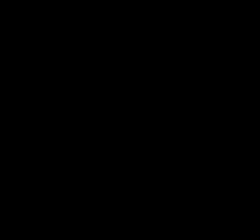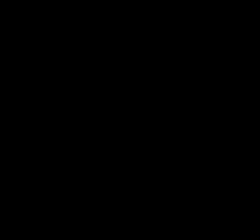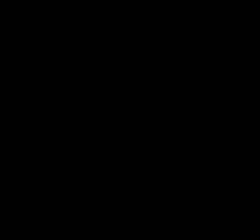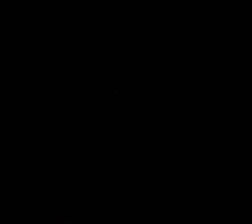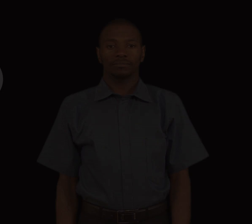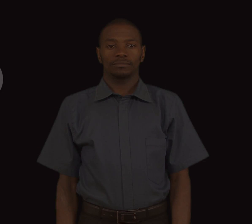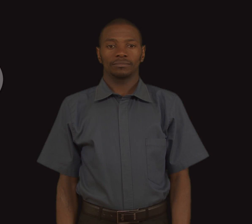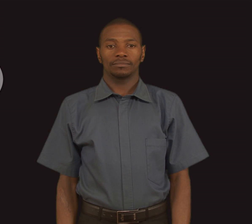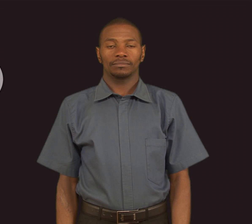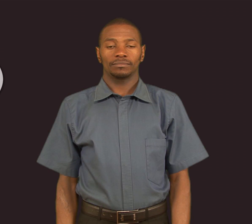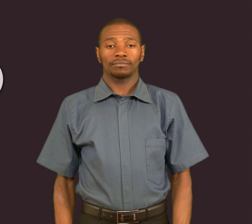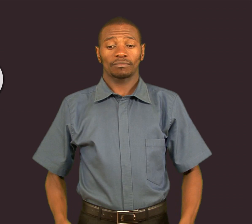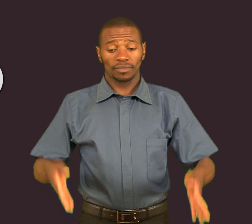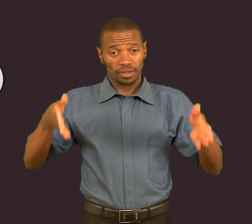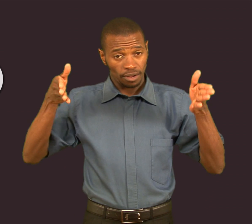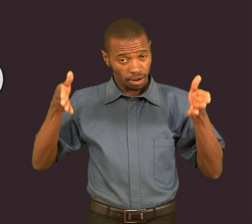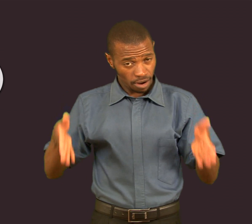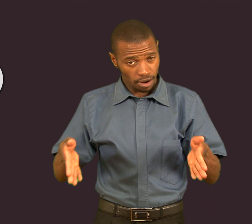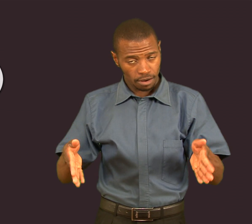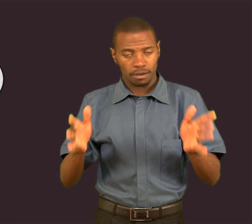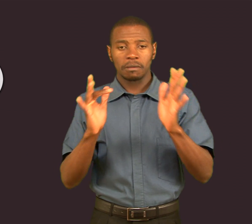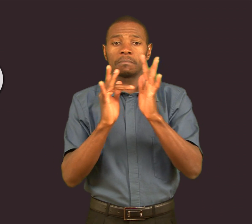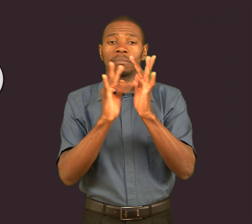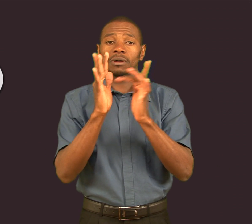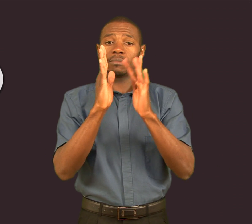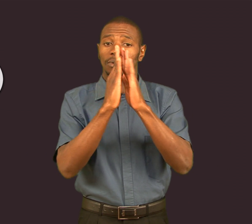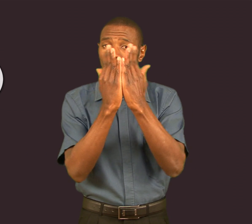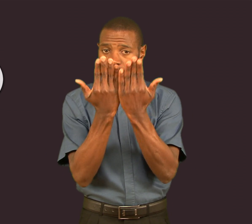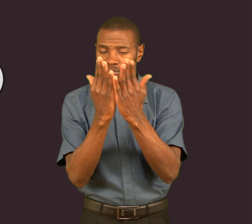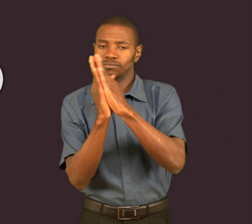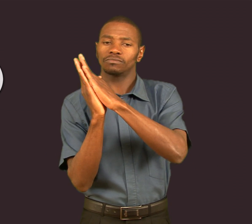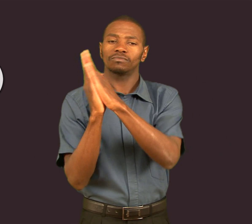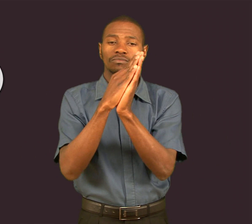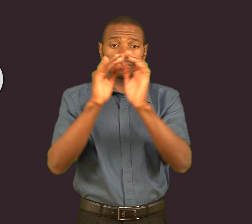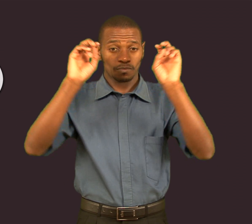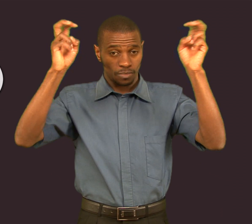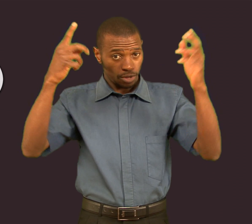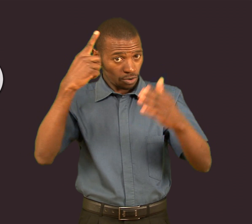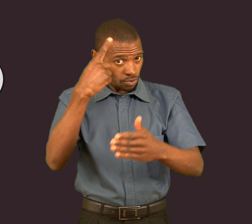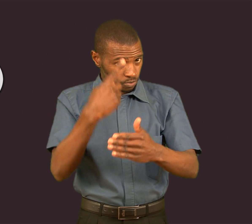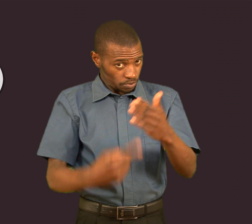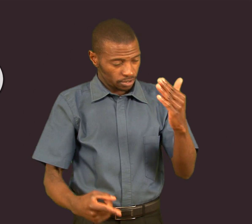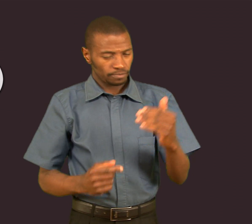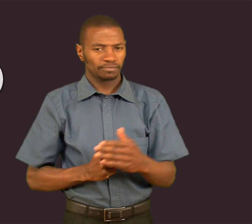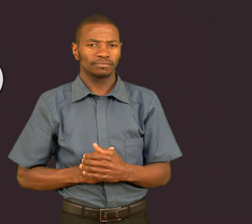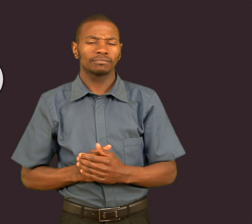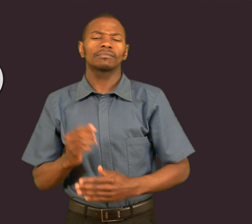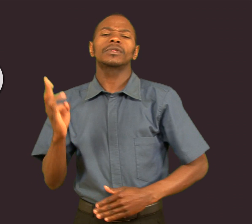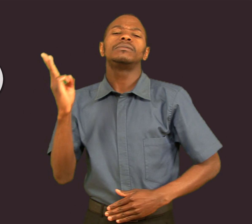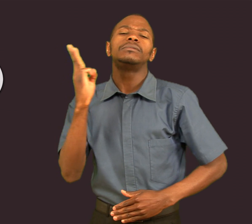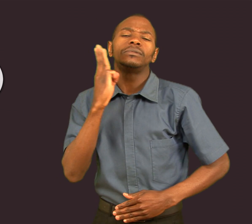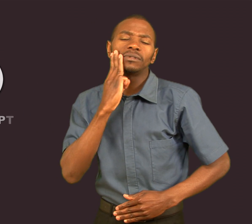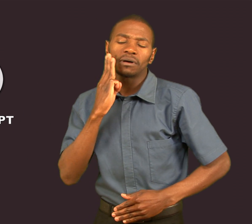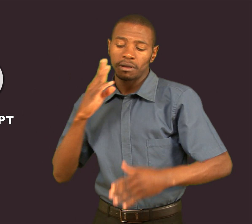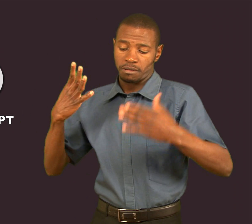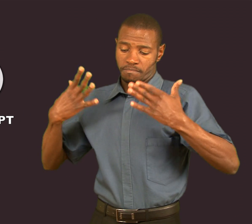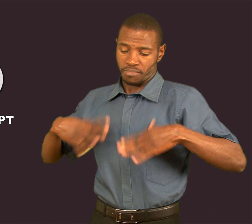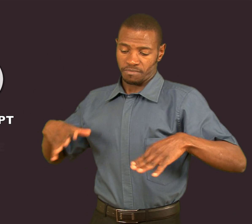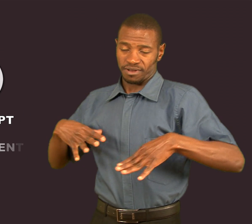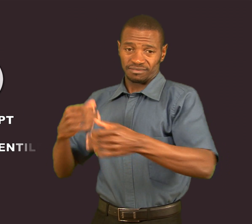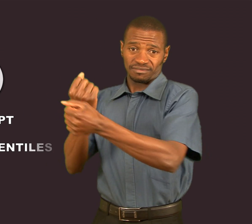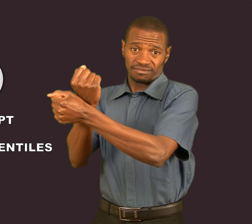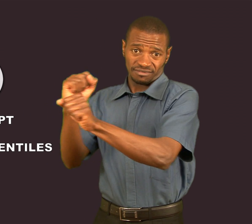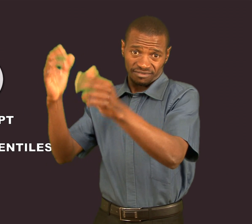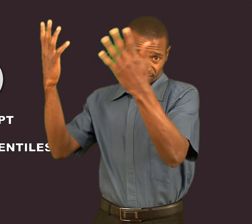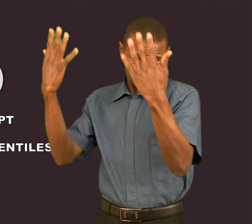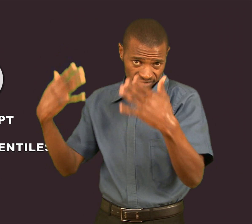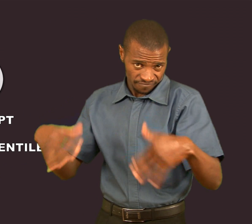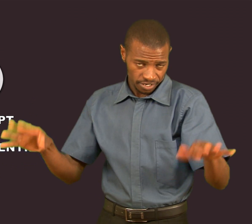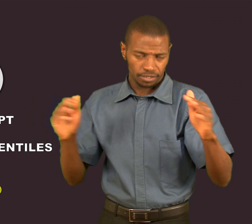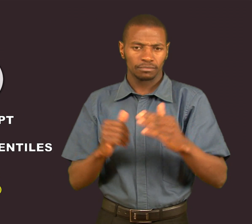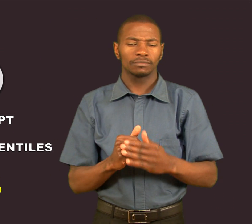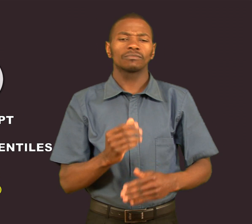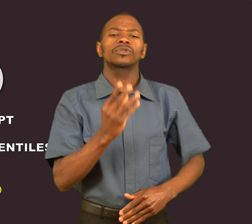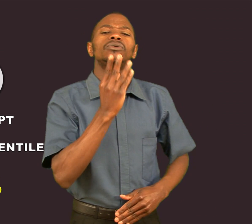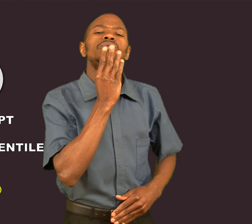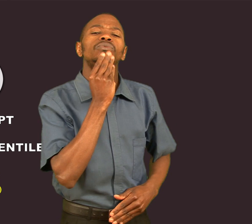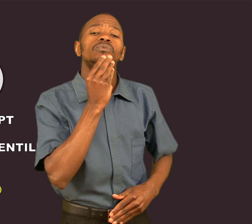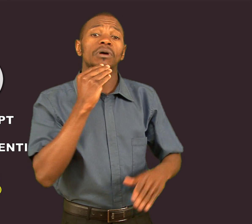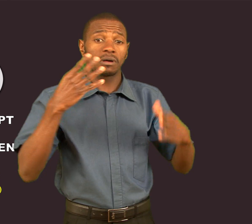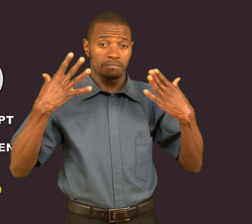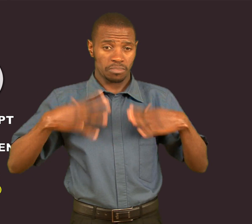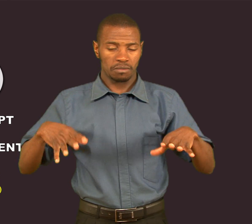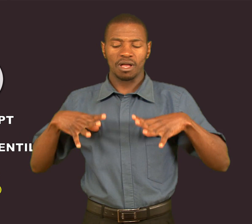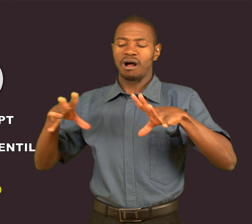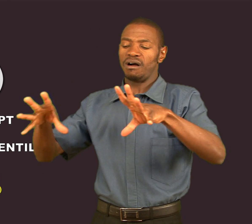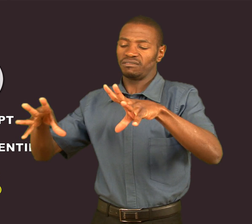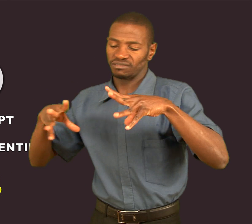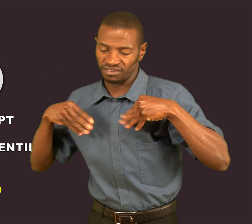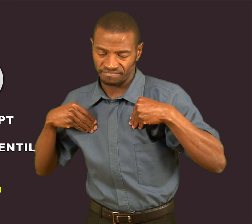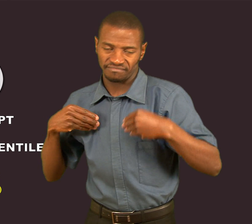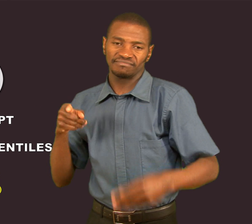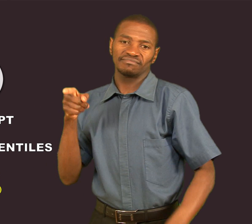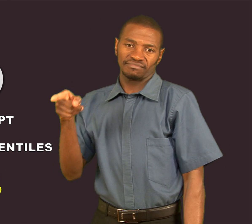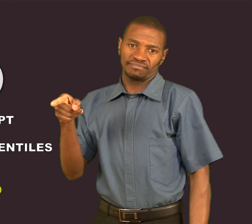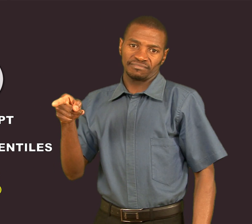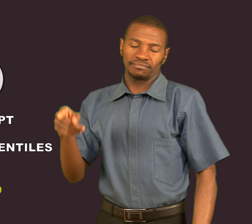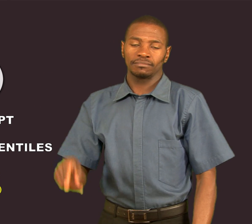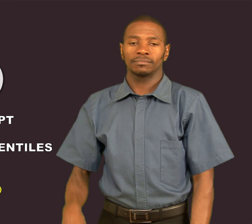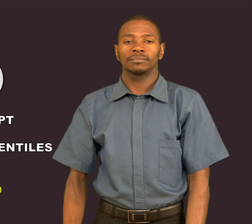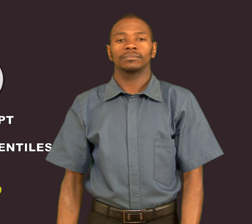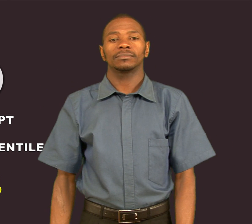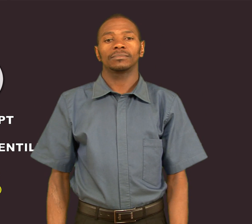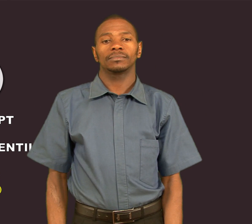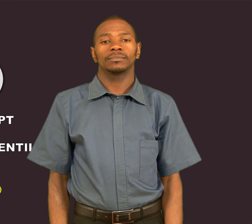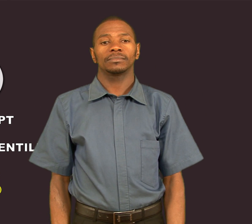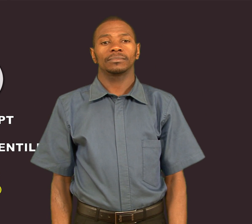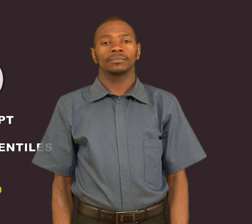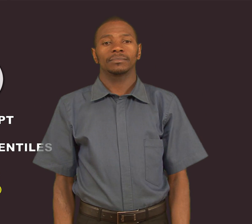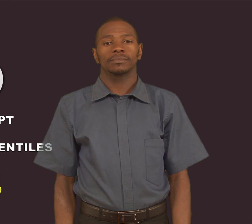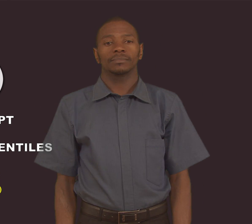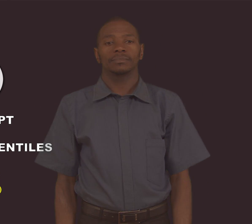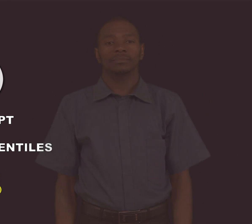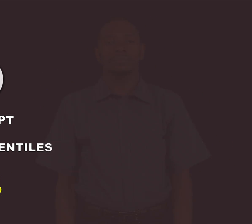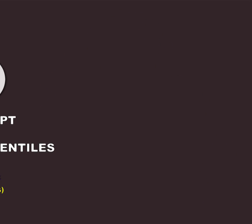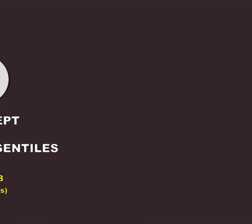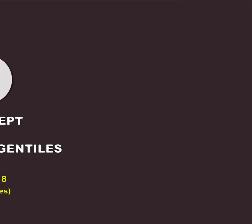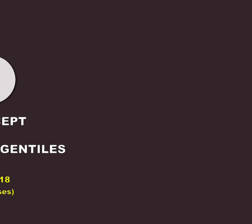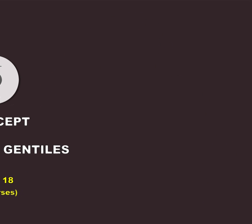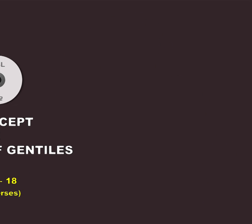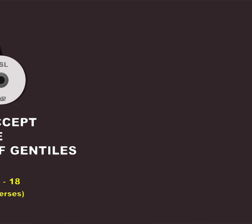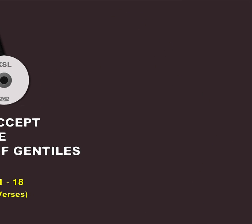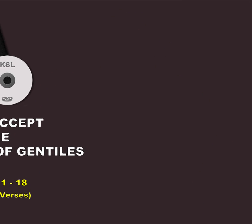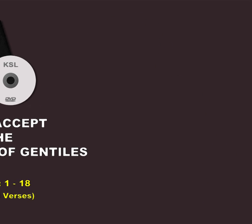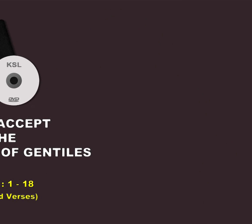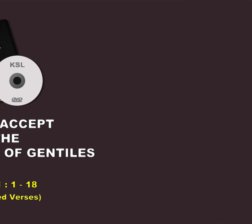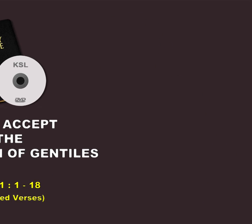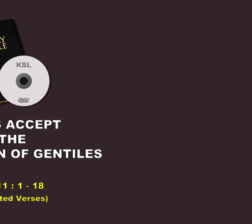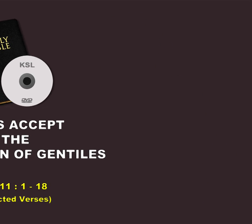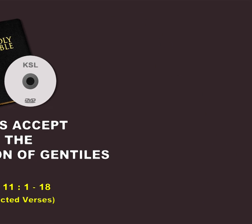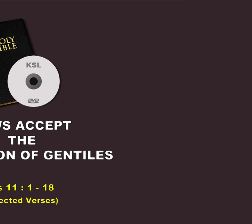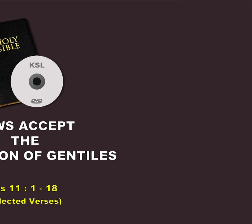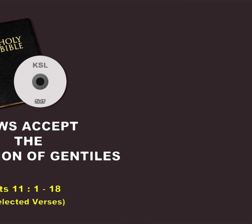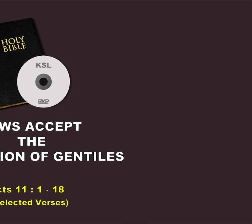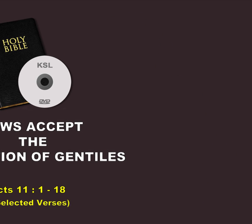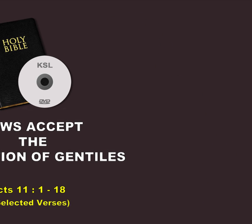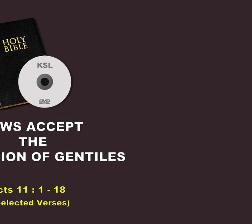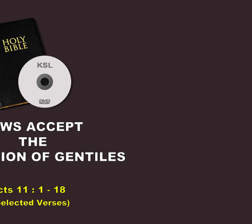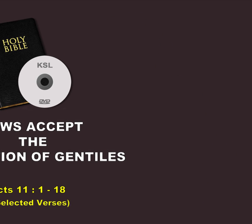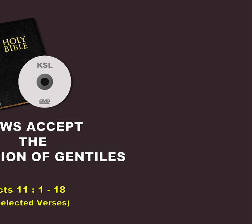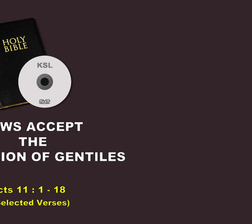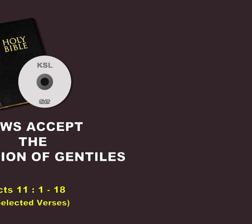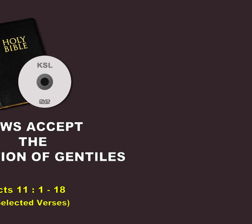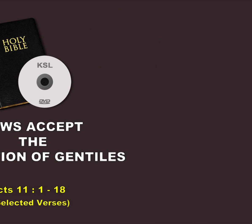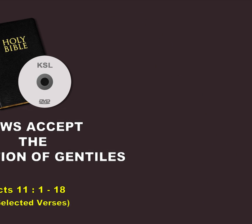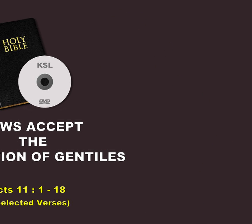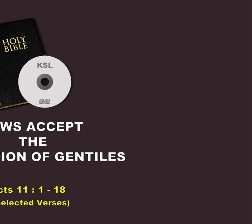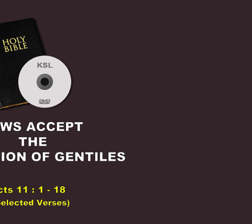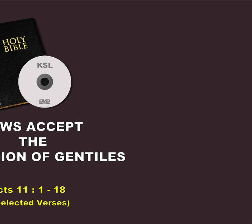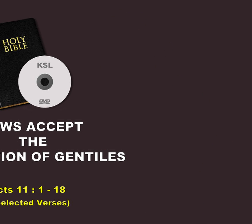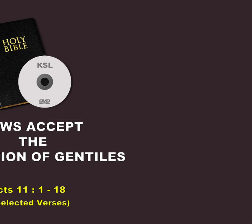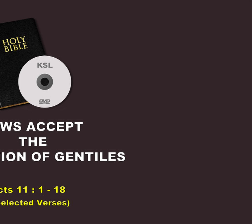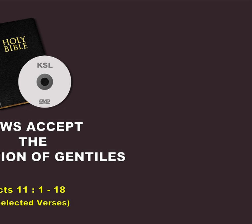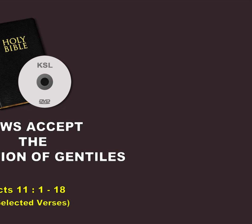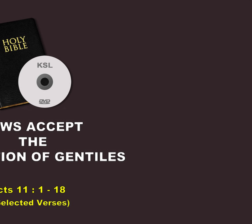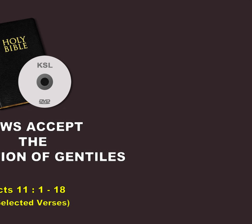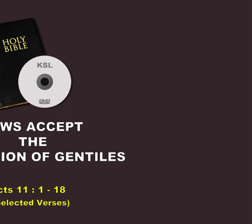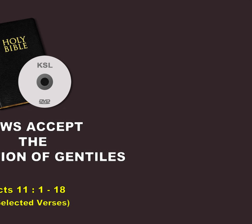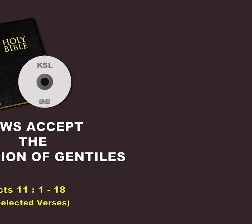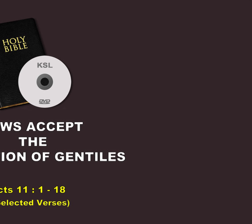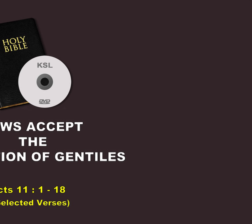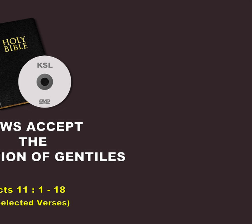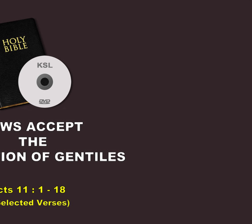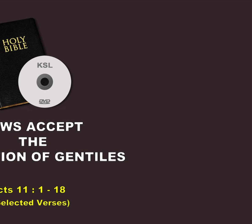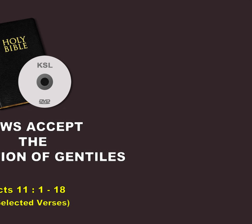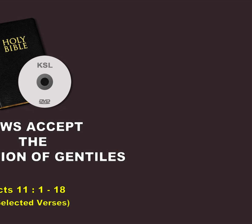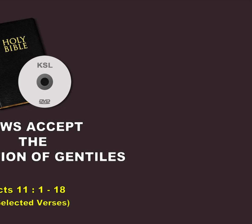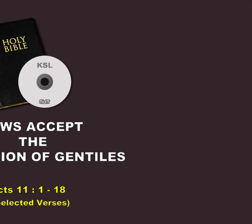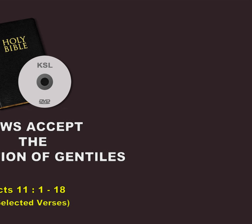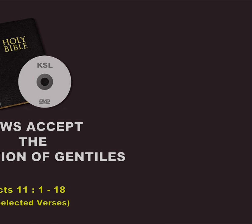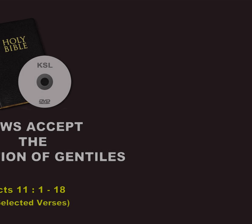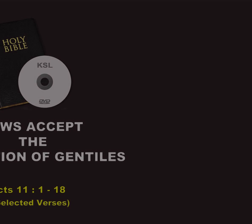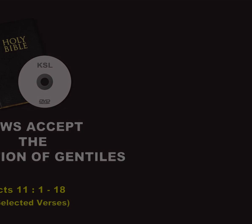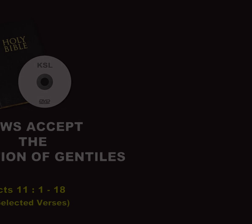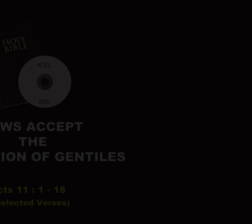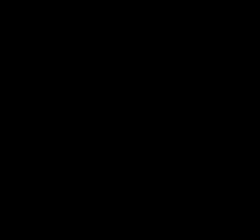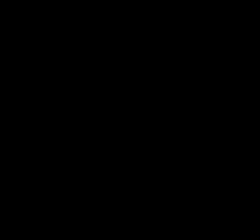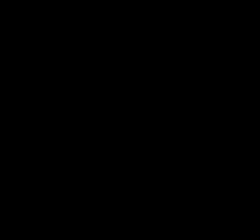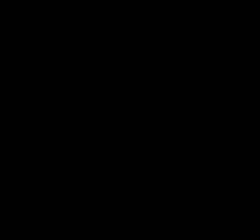Jews accept the salvation of the Gentiles